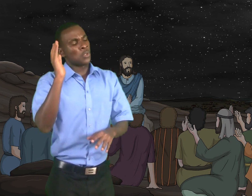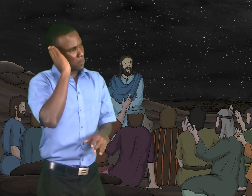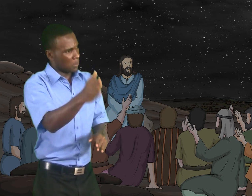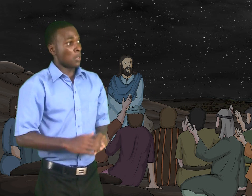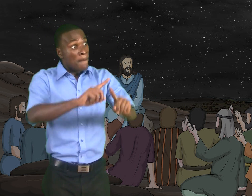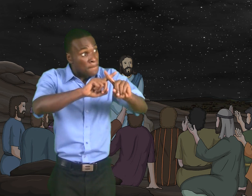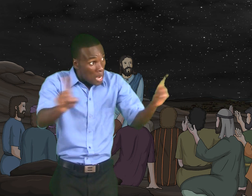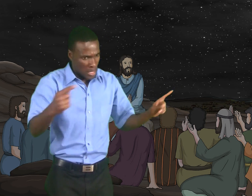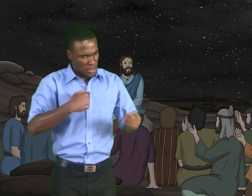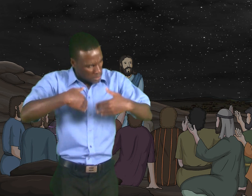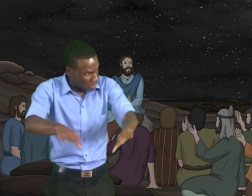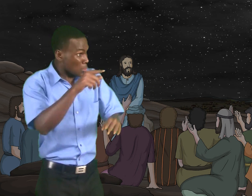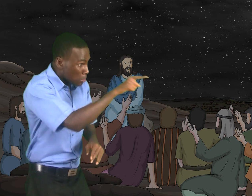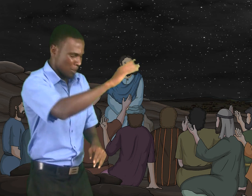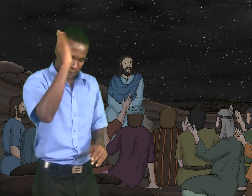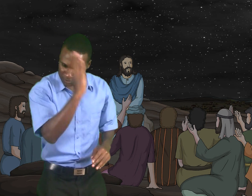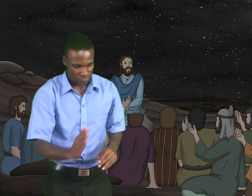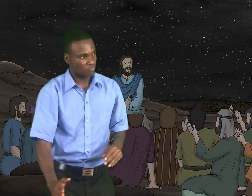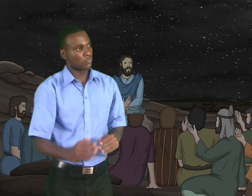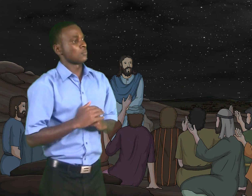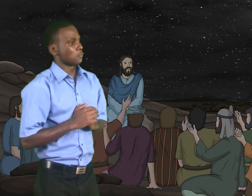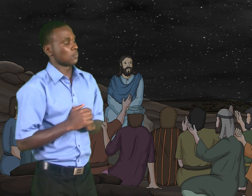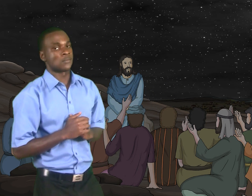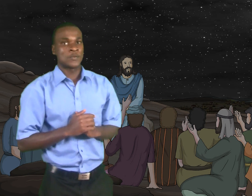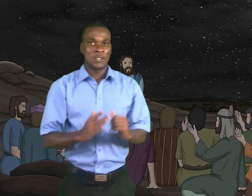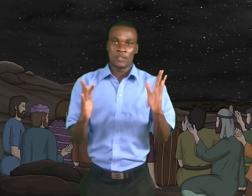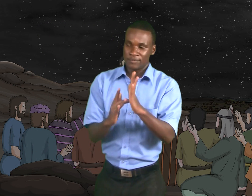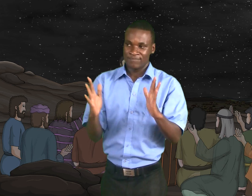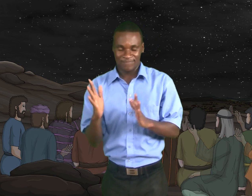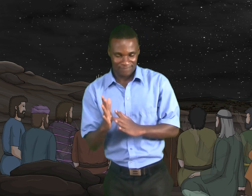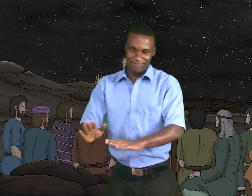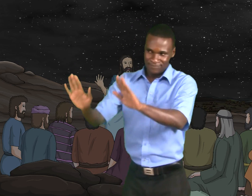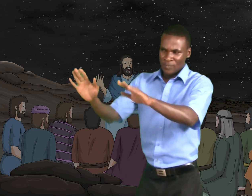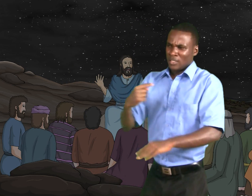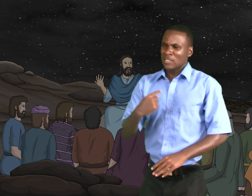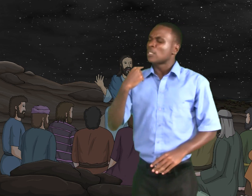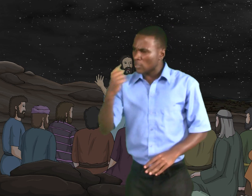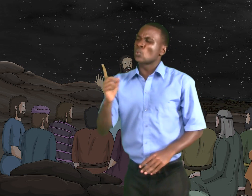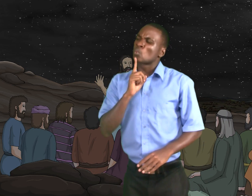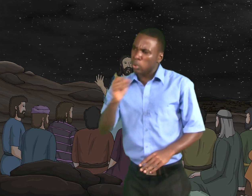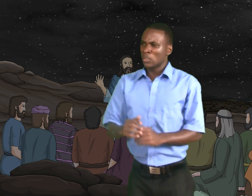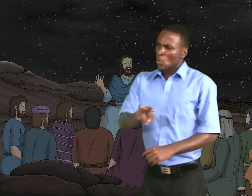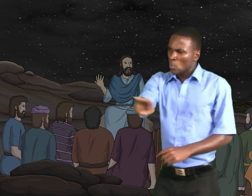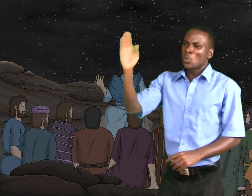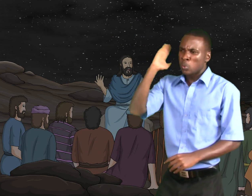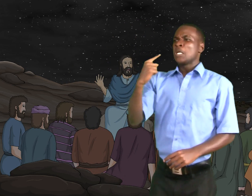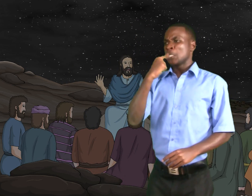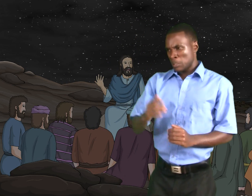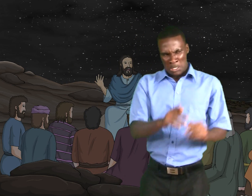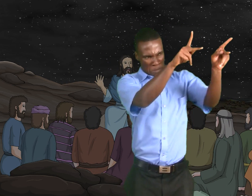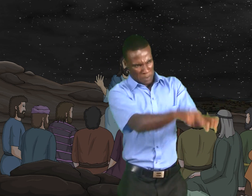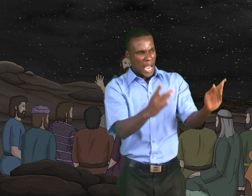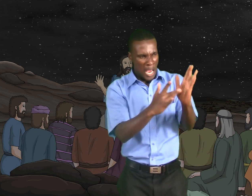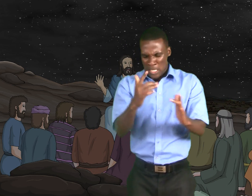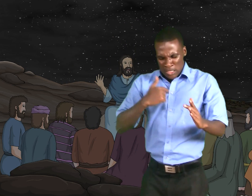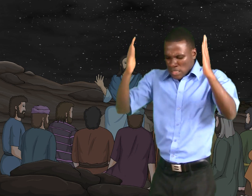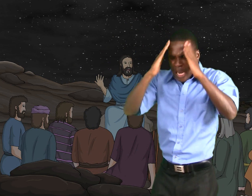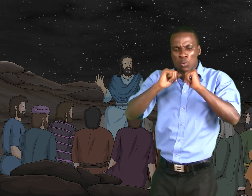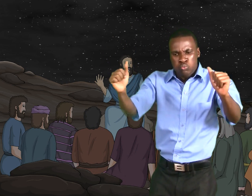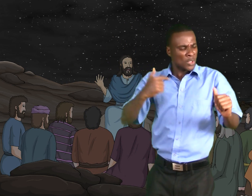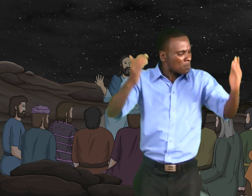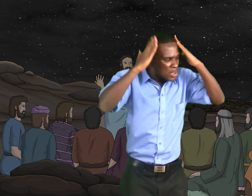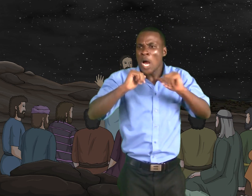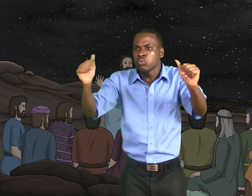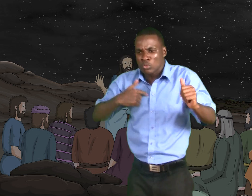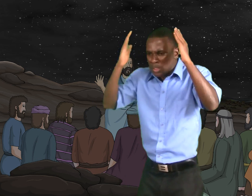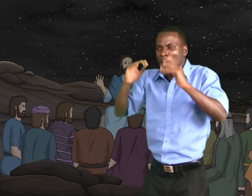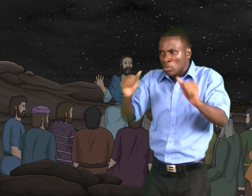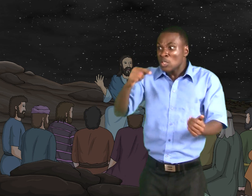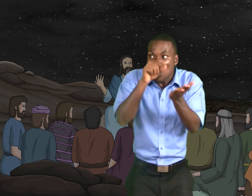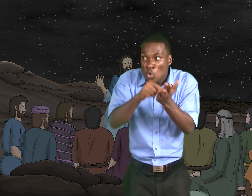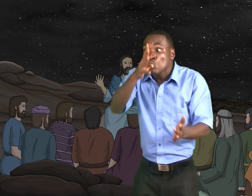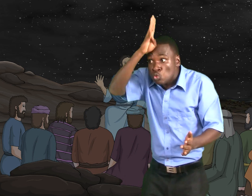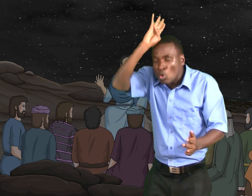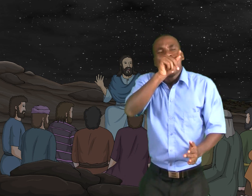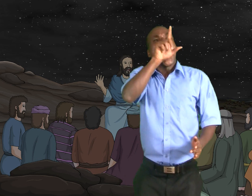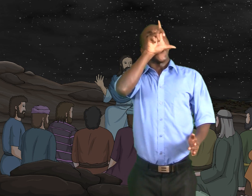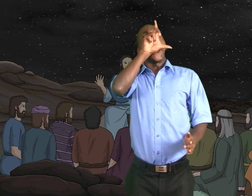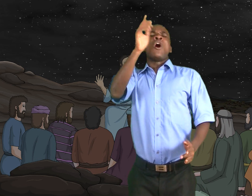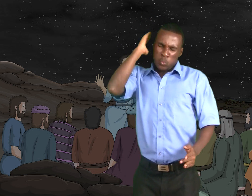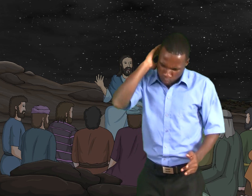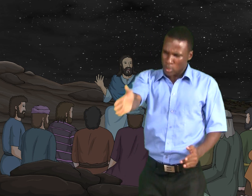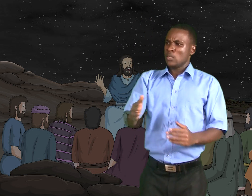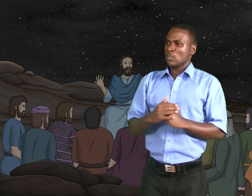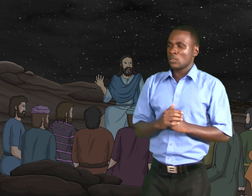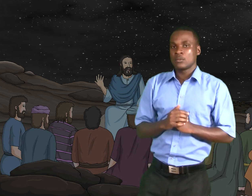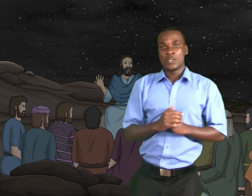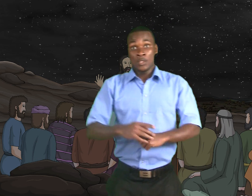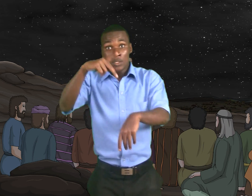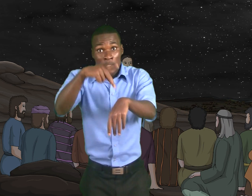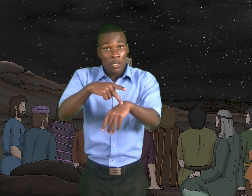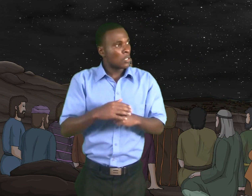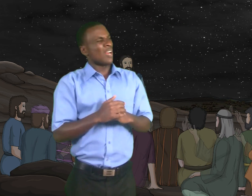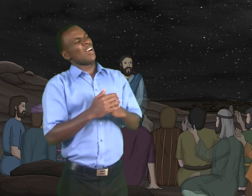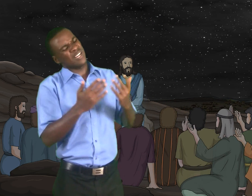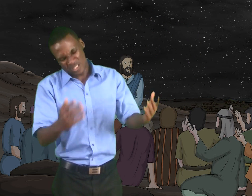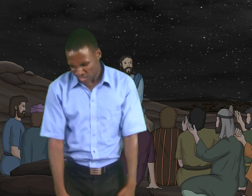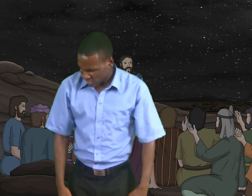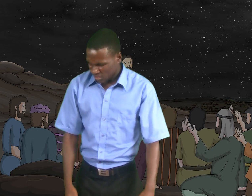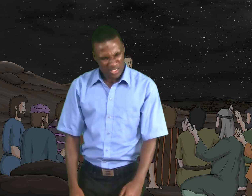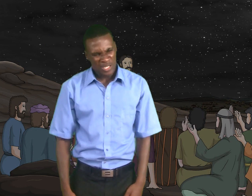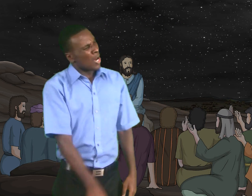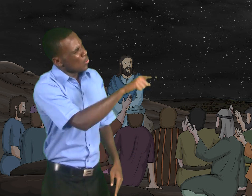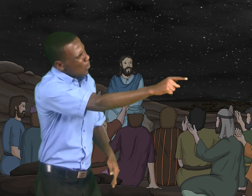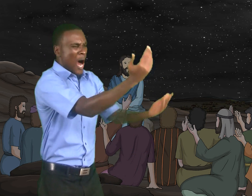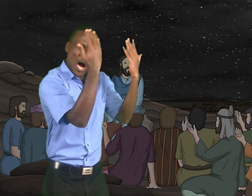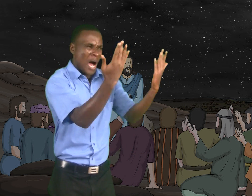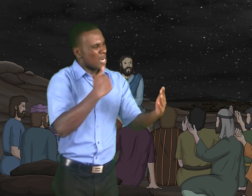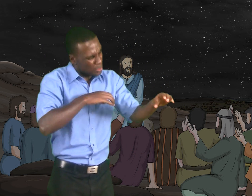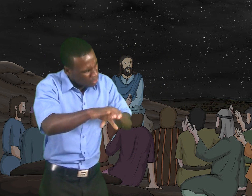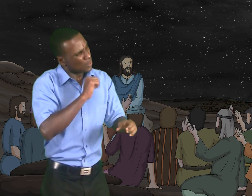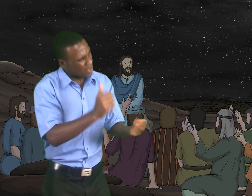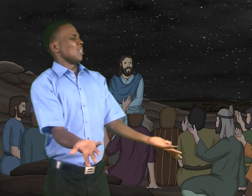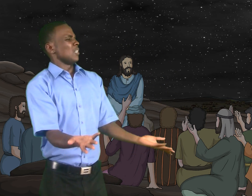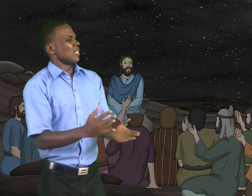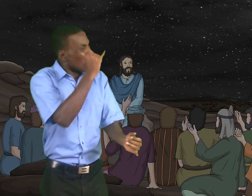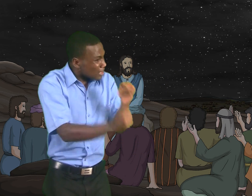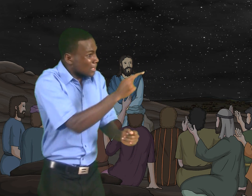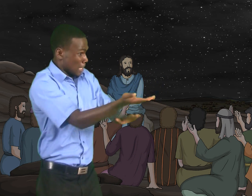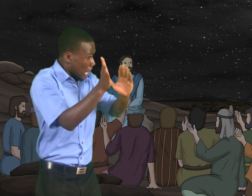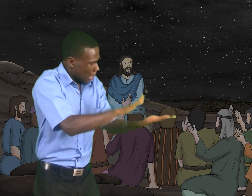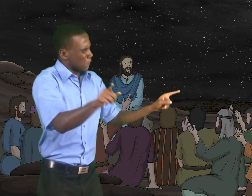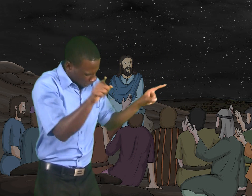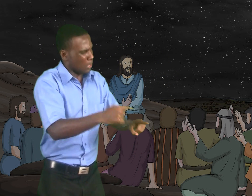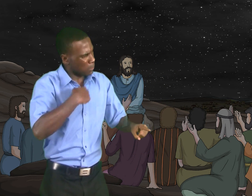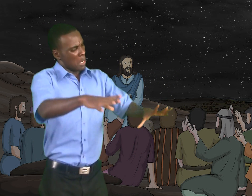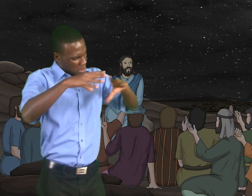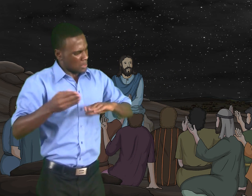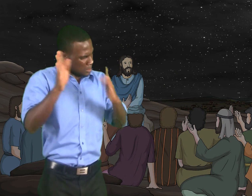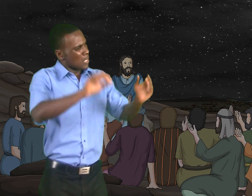“Truly I tell you,” Jesus declared, “this very night, before the rooster crows, you will deny Me three times.”